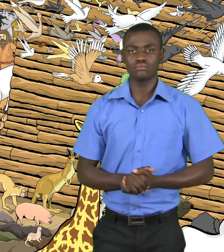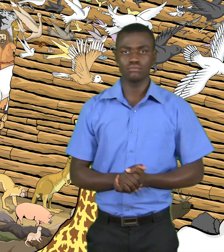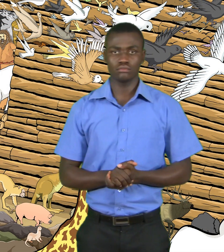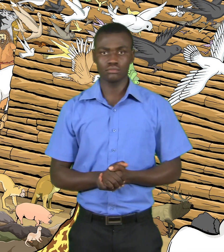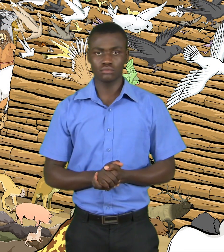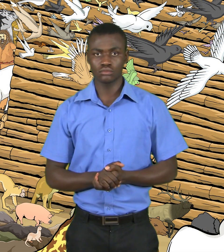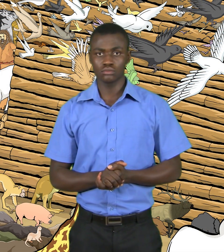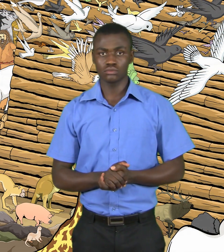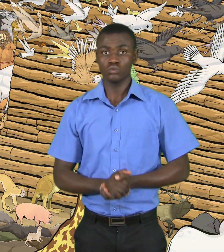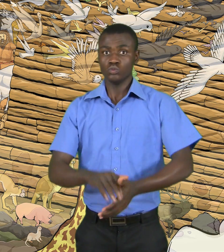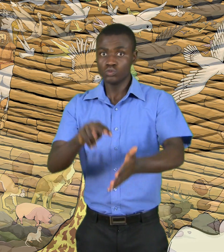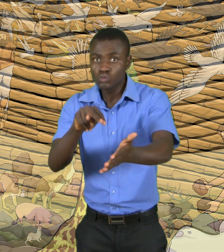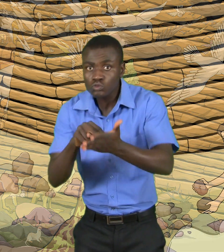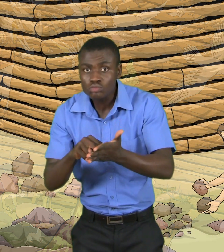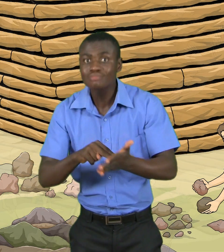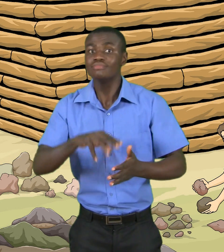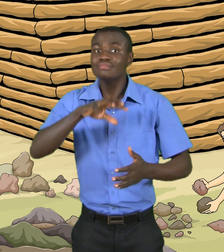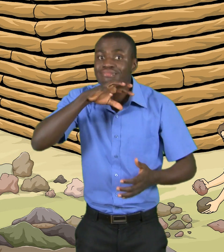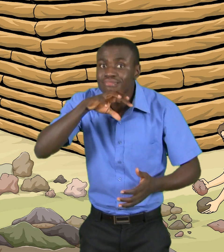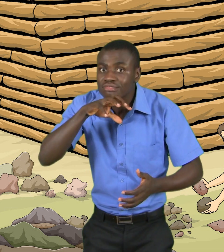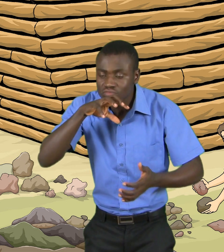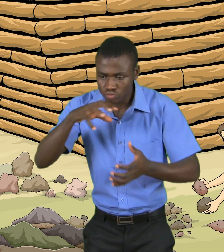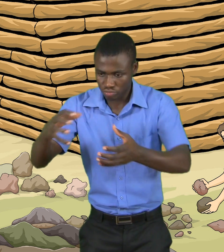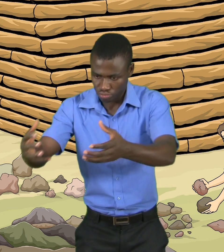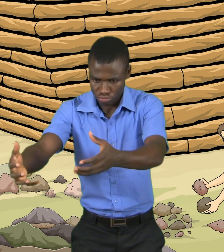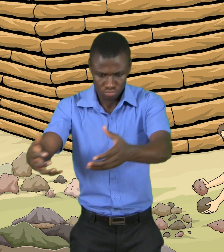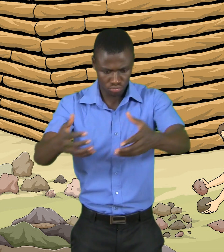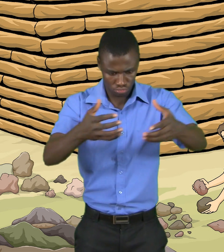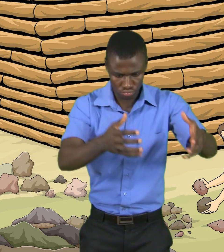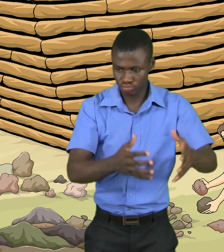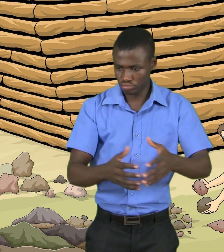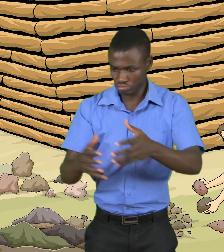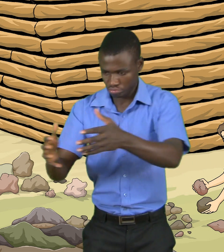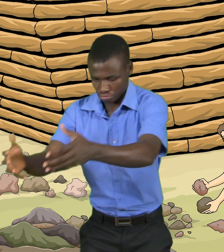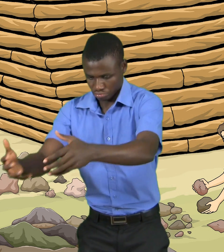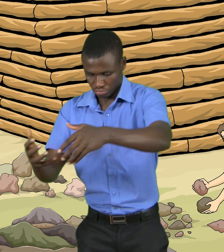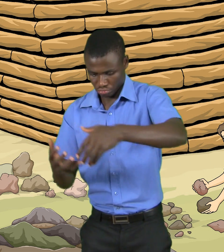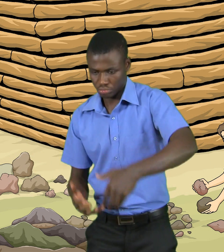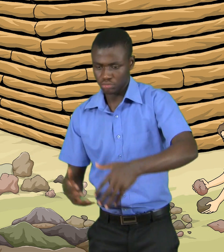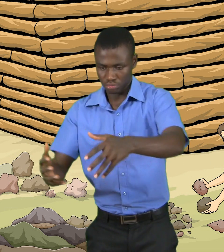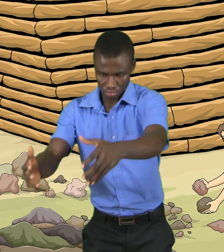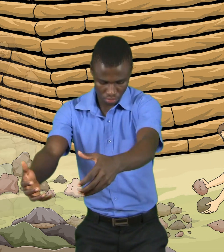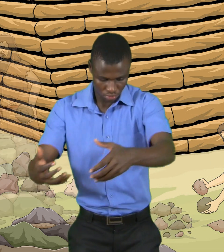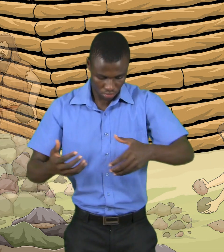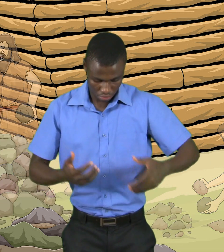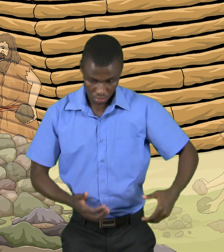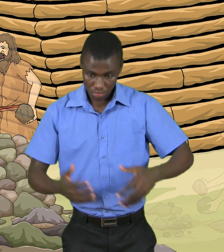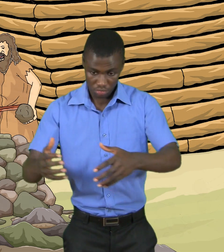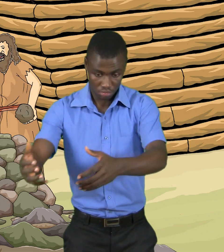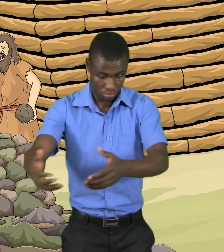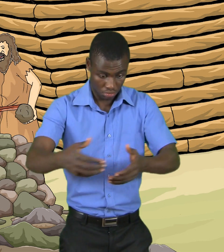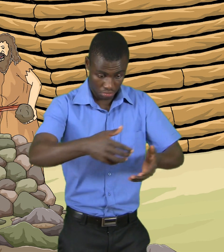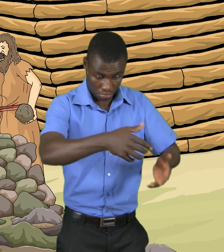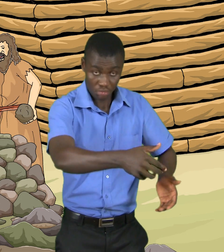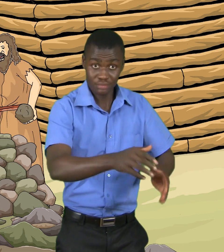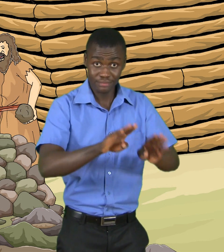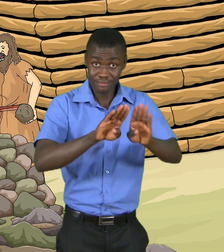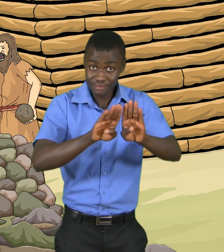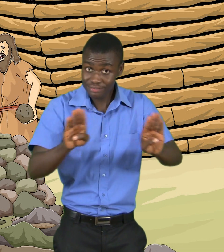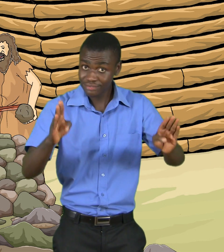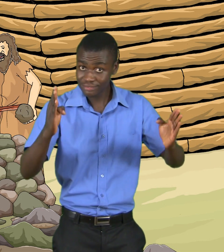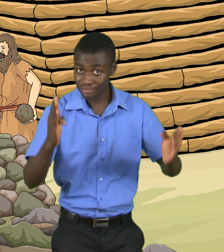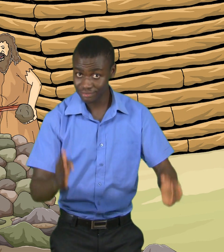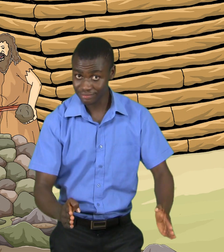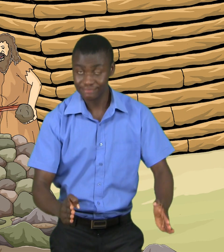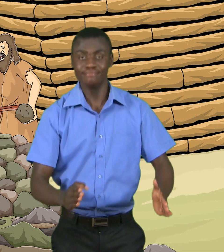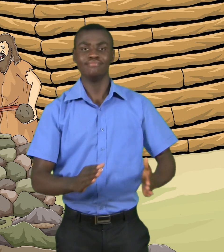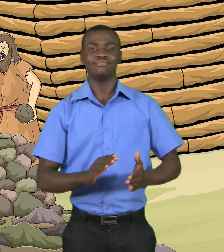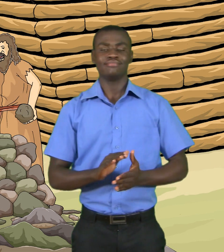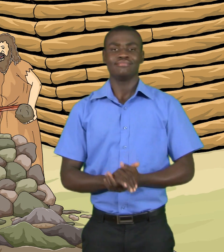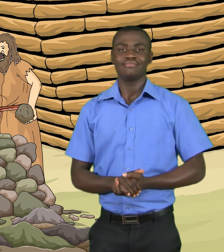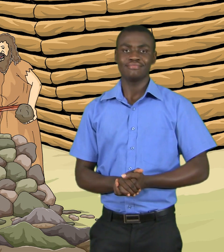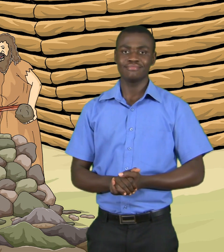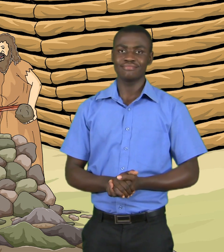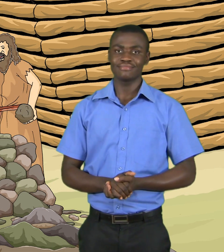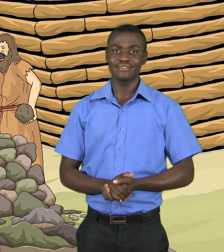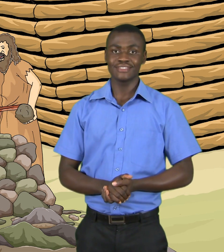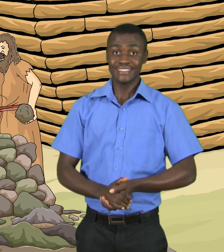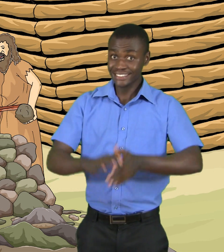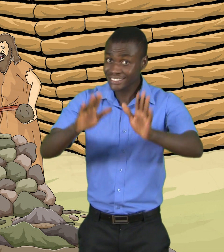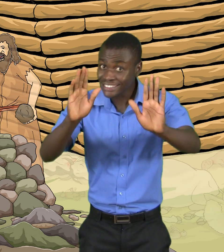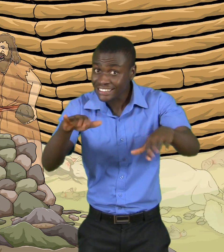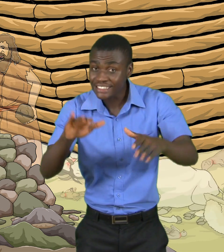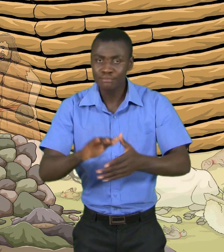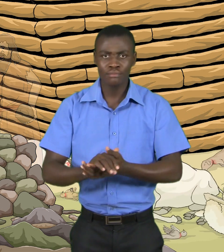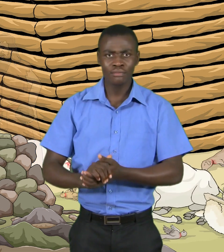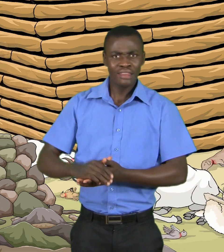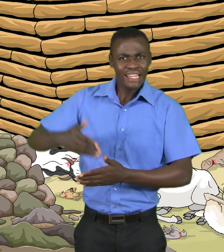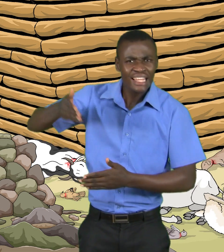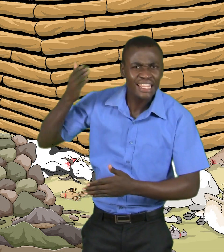Then Noah built an altar to the LORD.